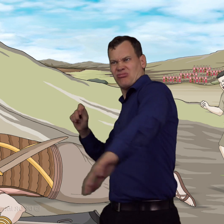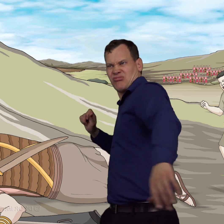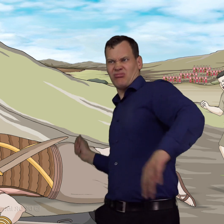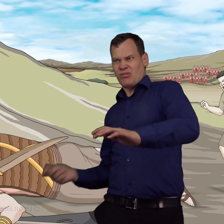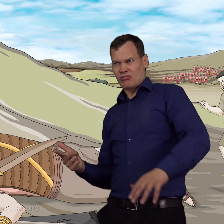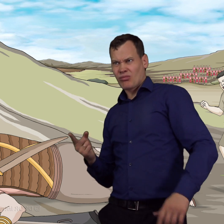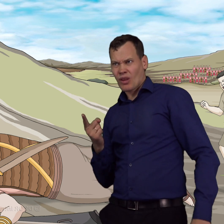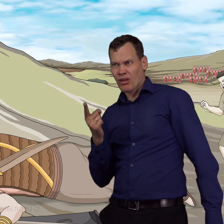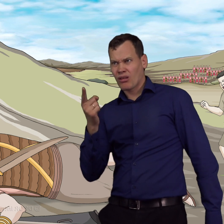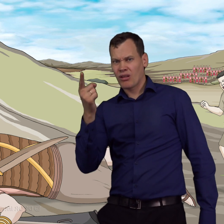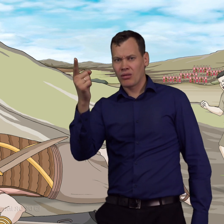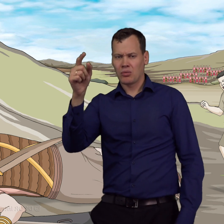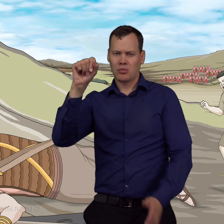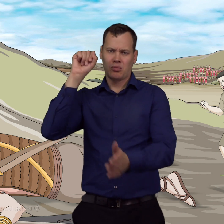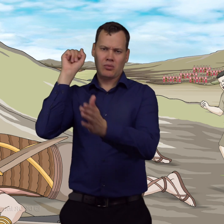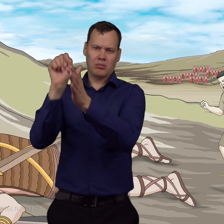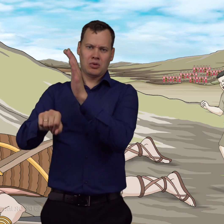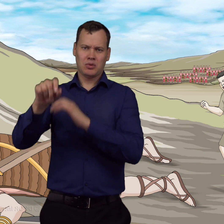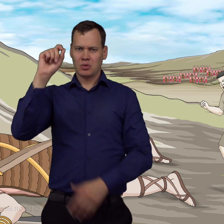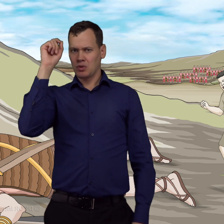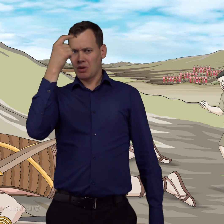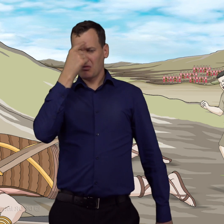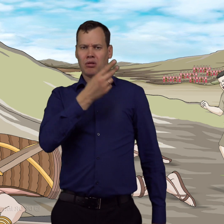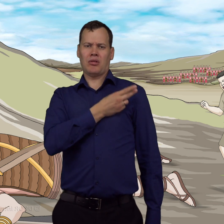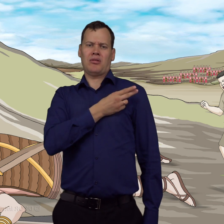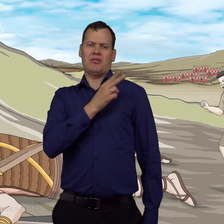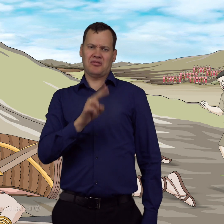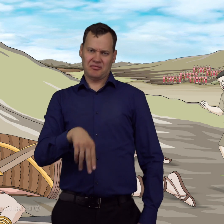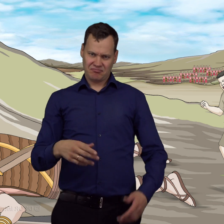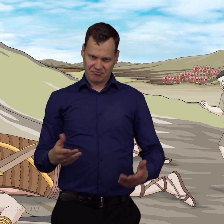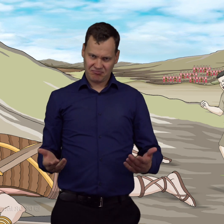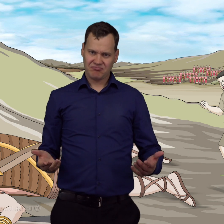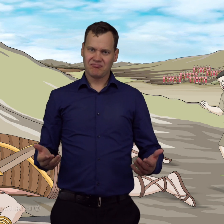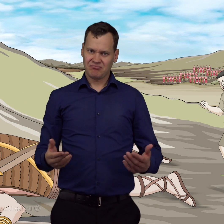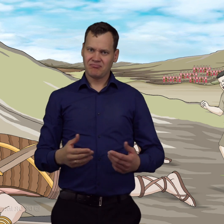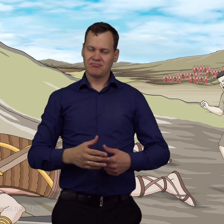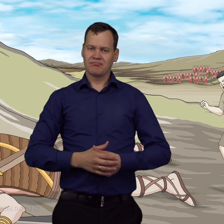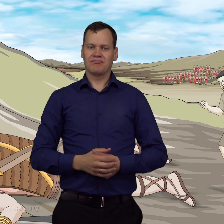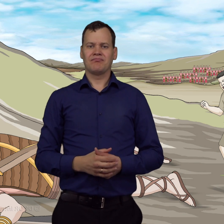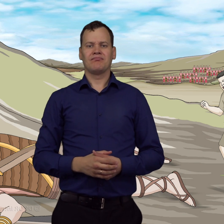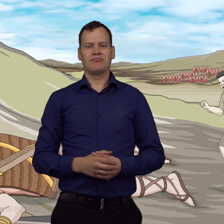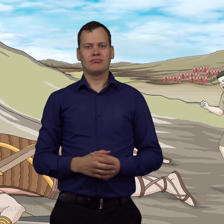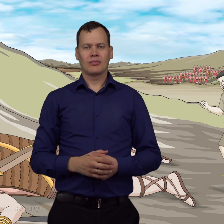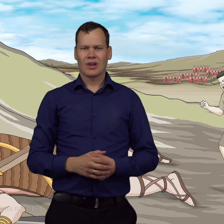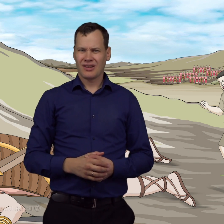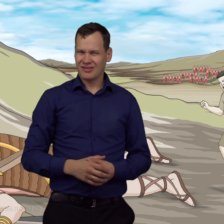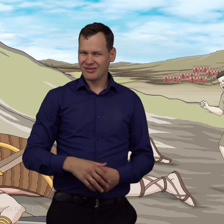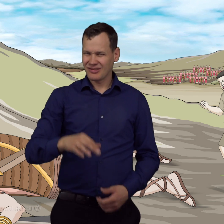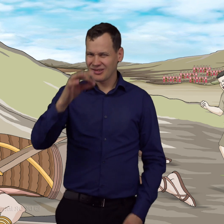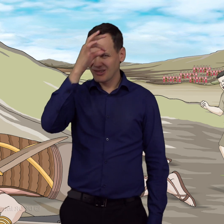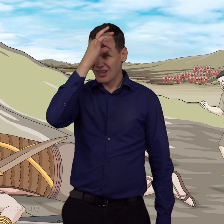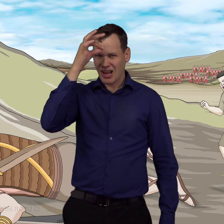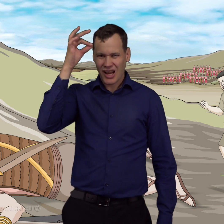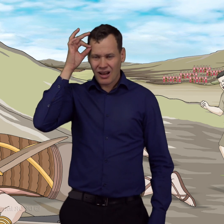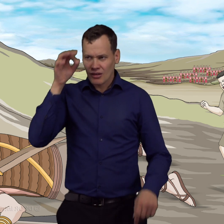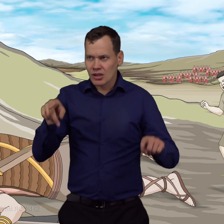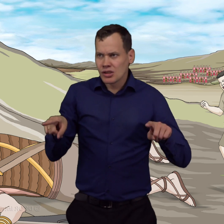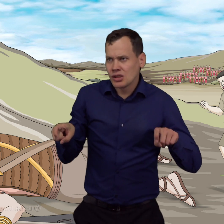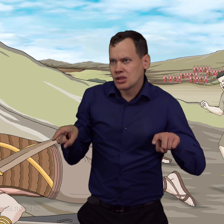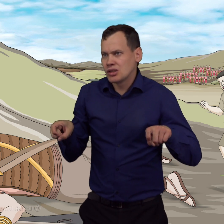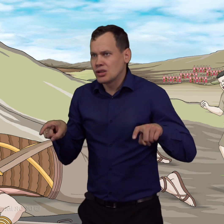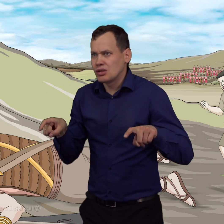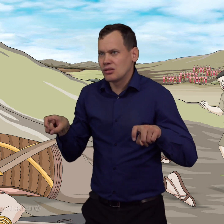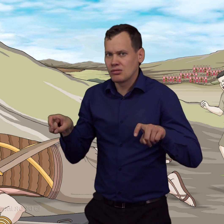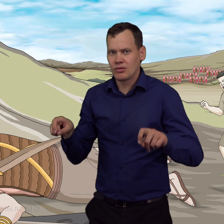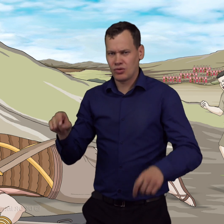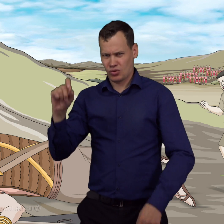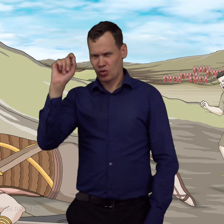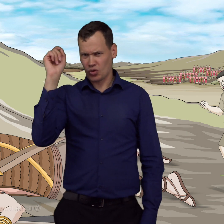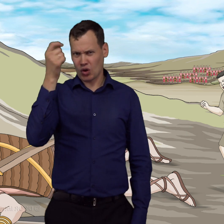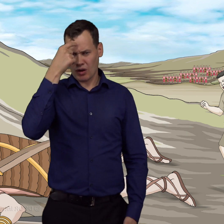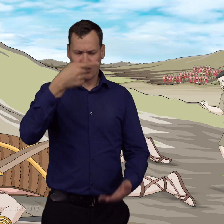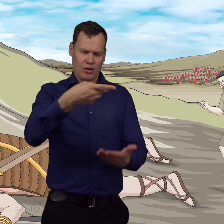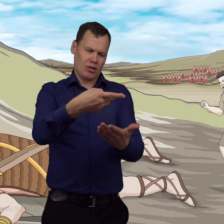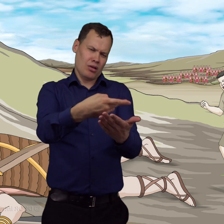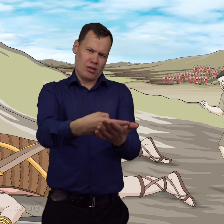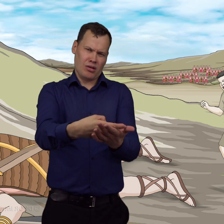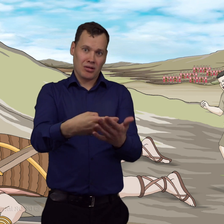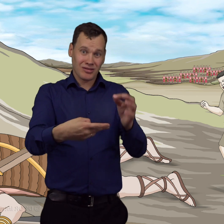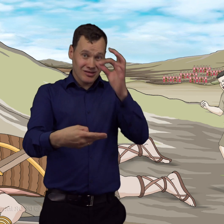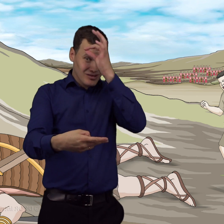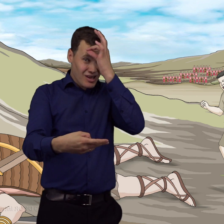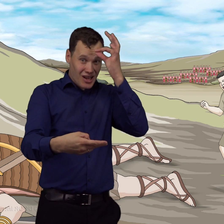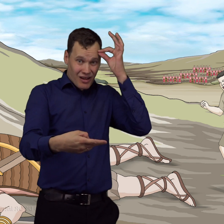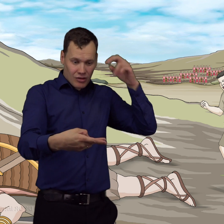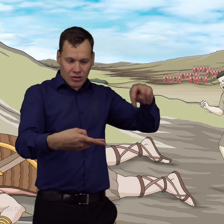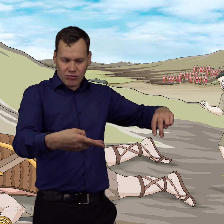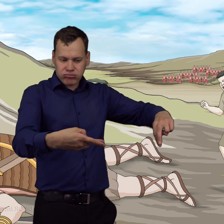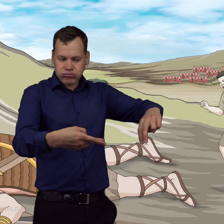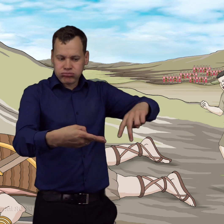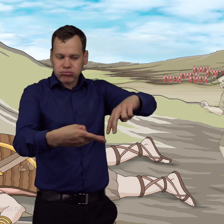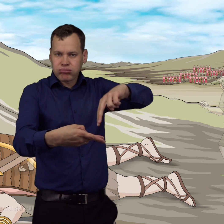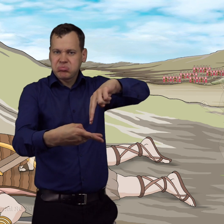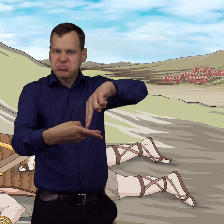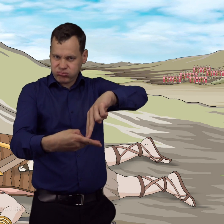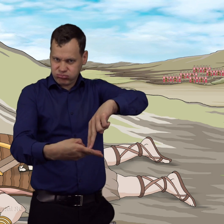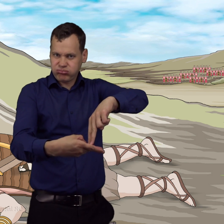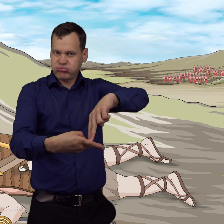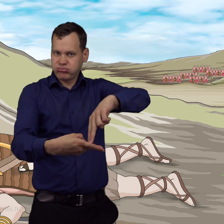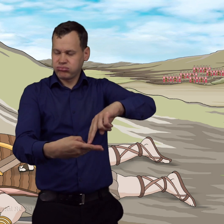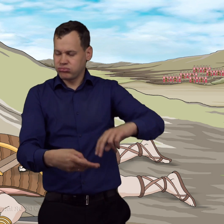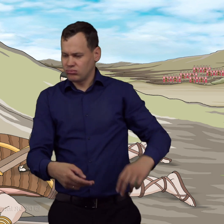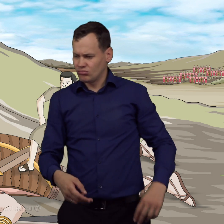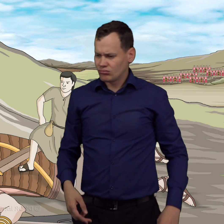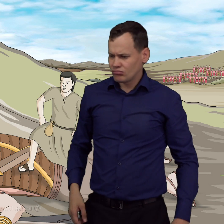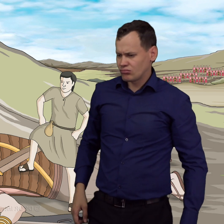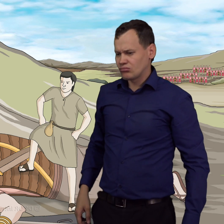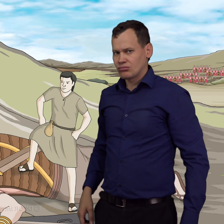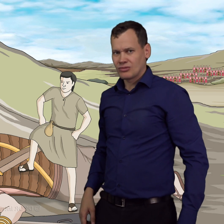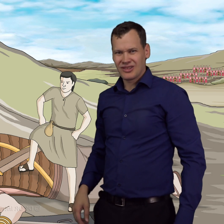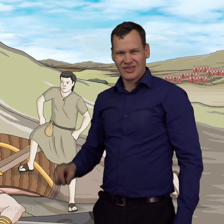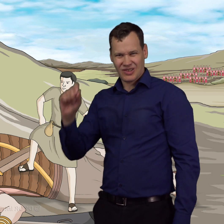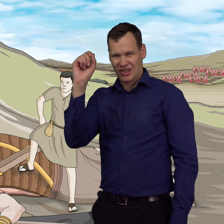without a sword in his hand he struck down the Philistine and killed him.